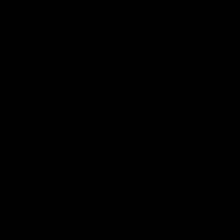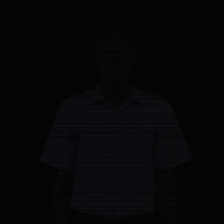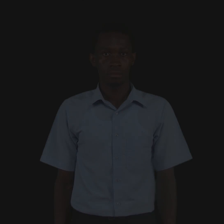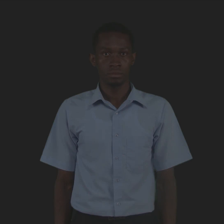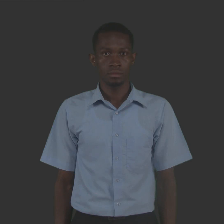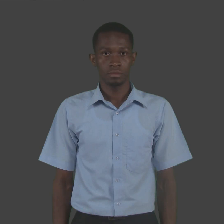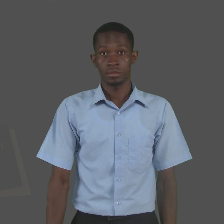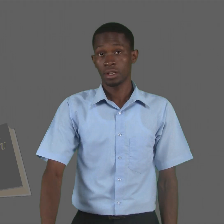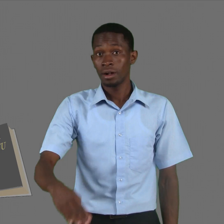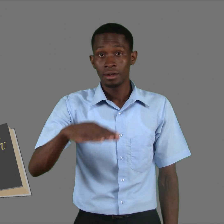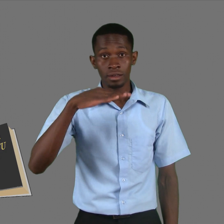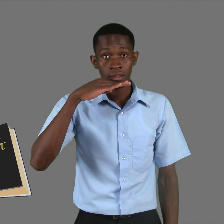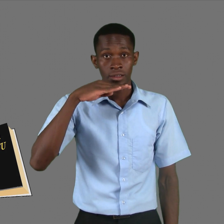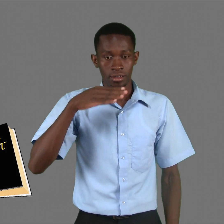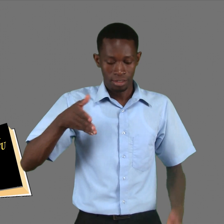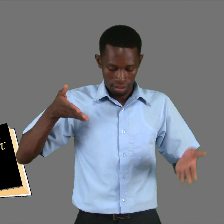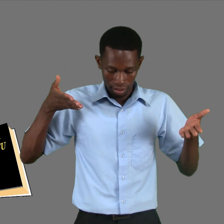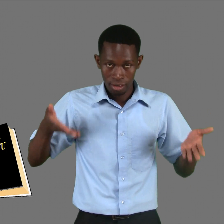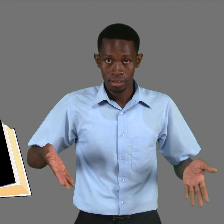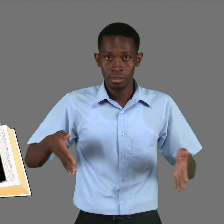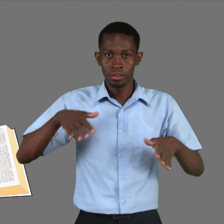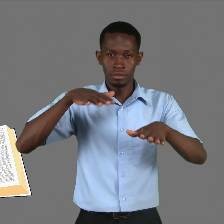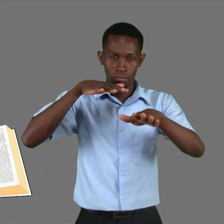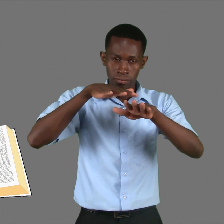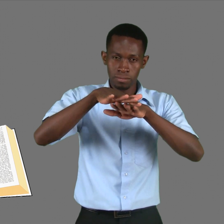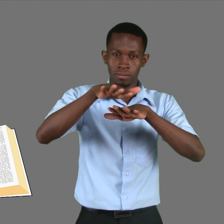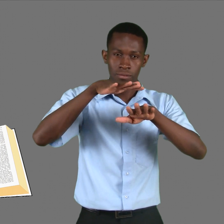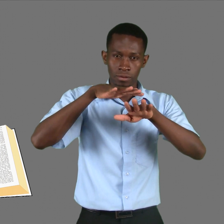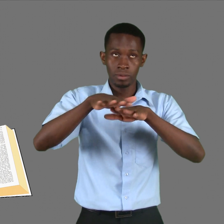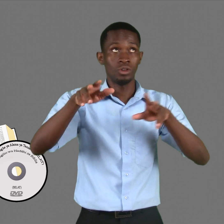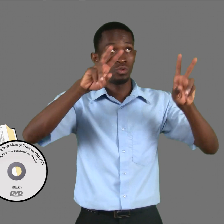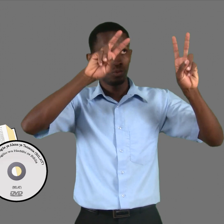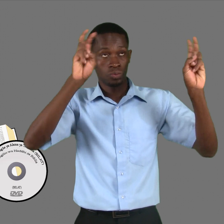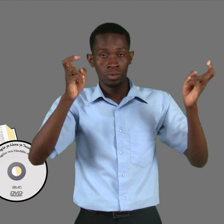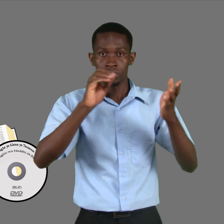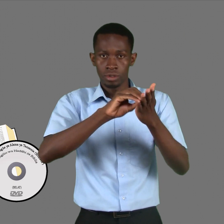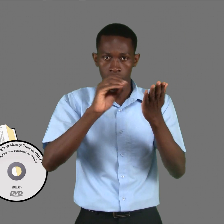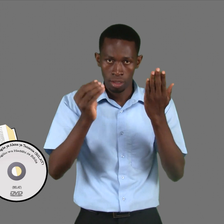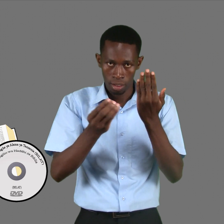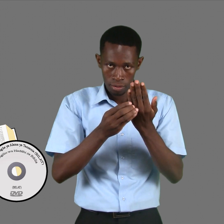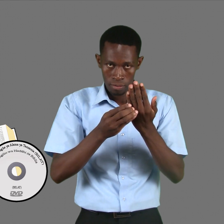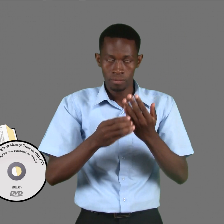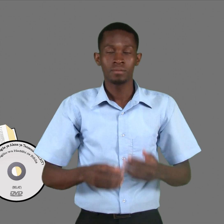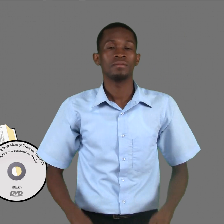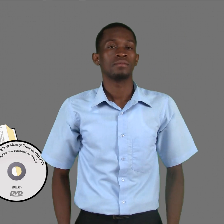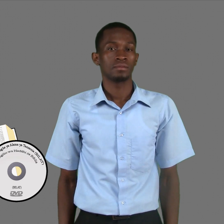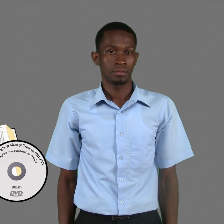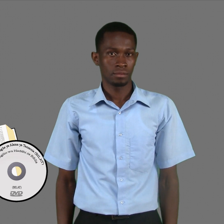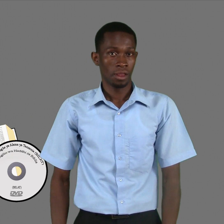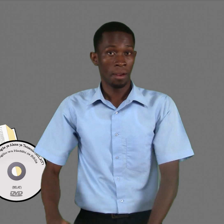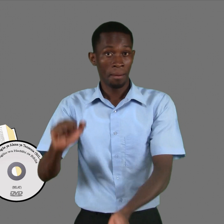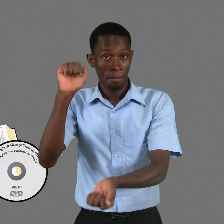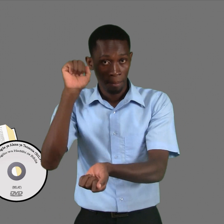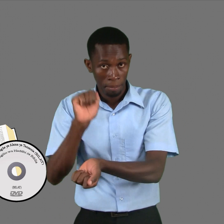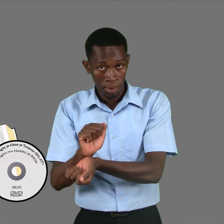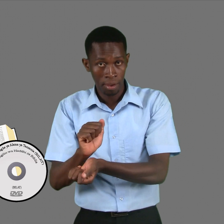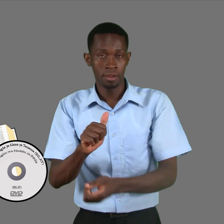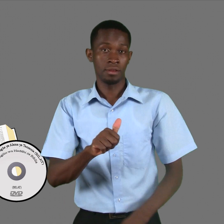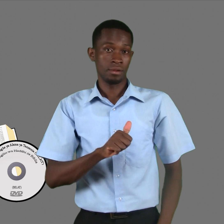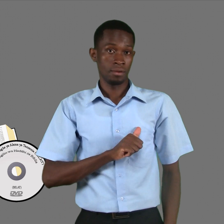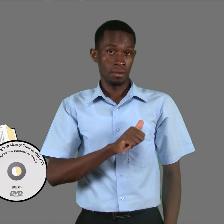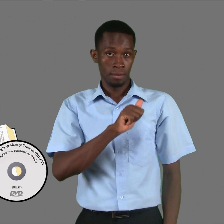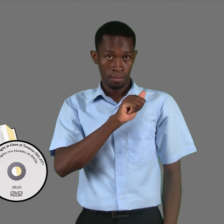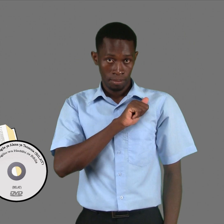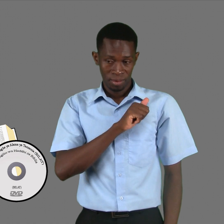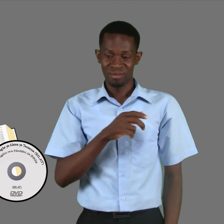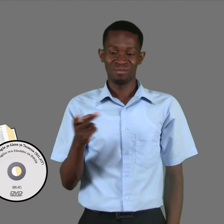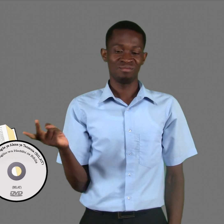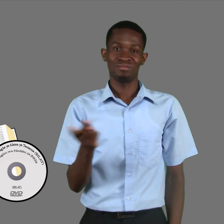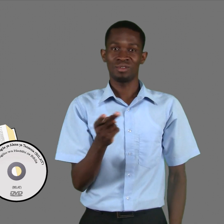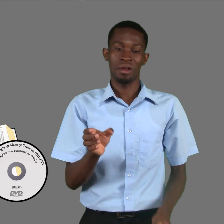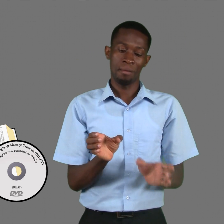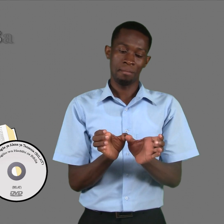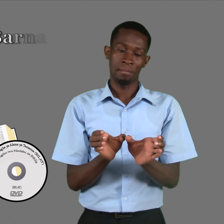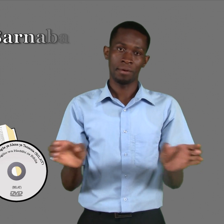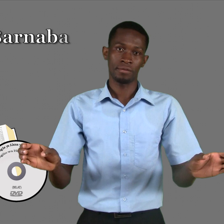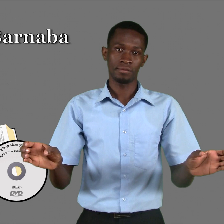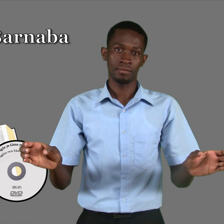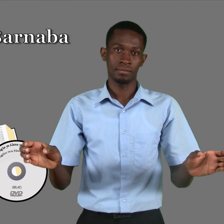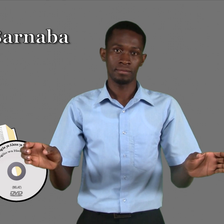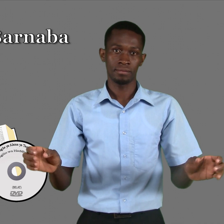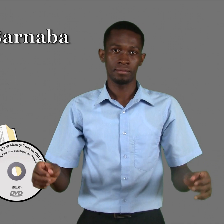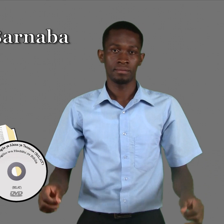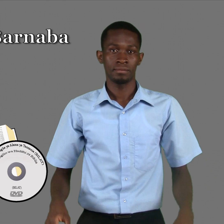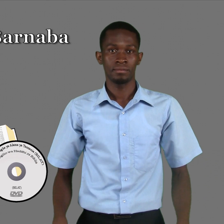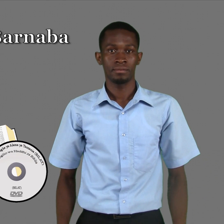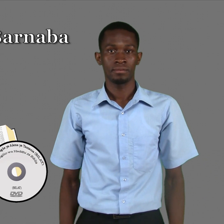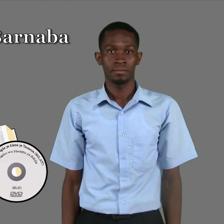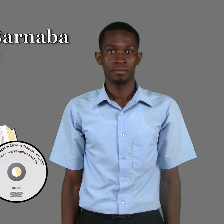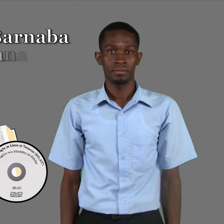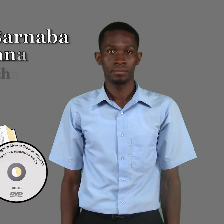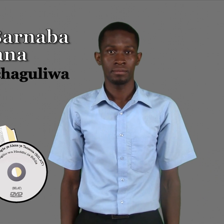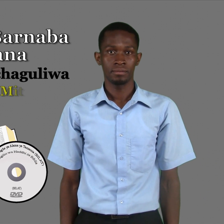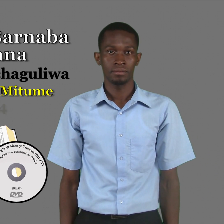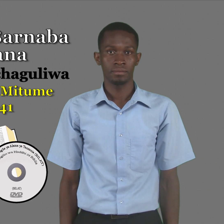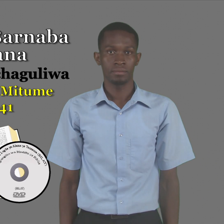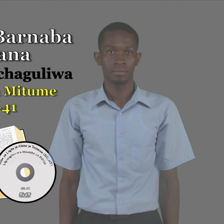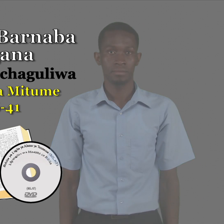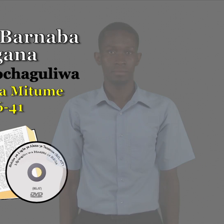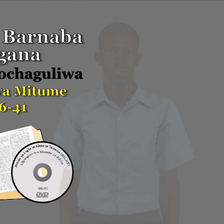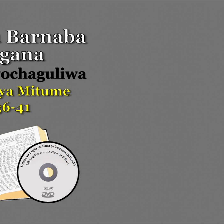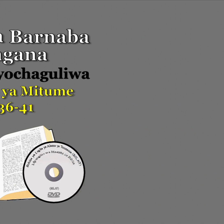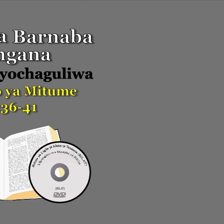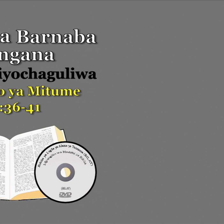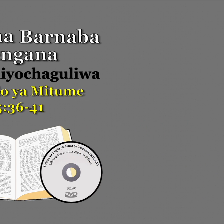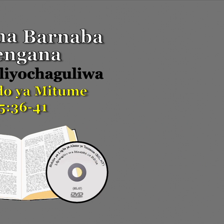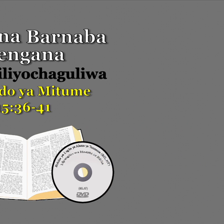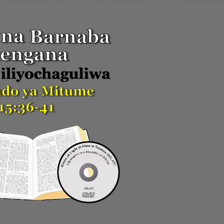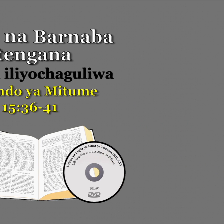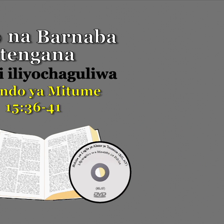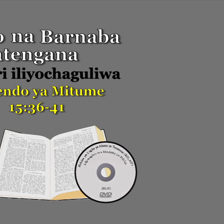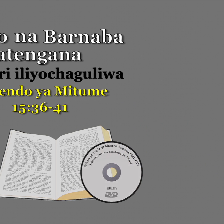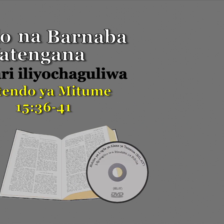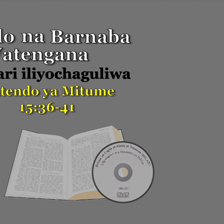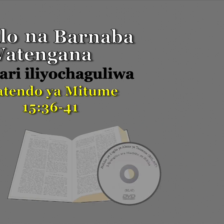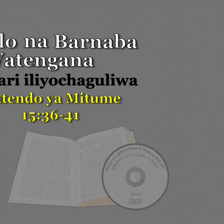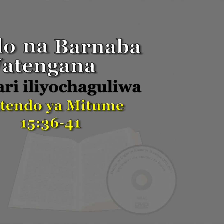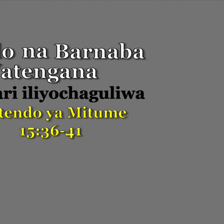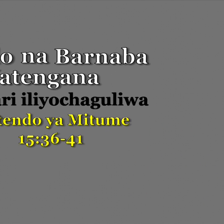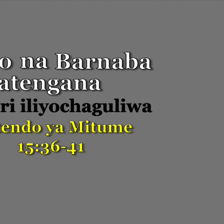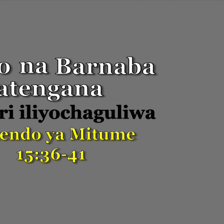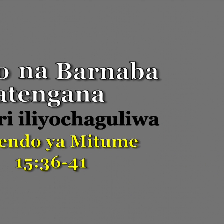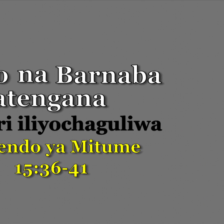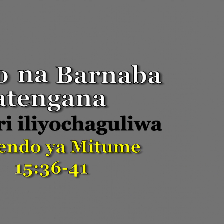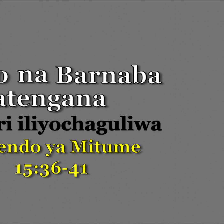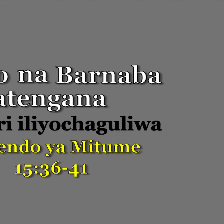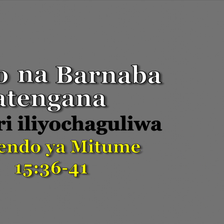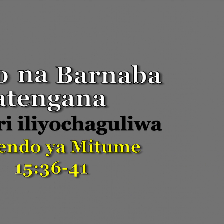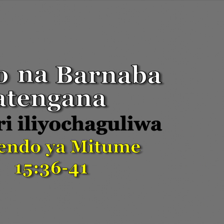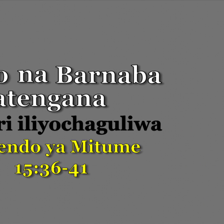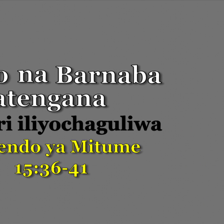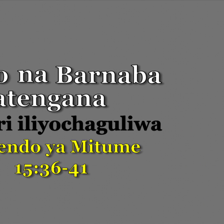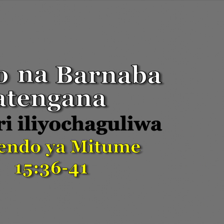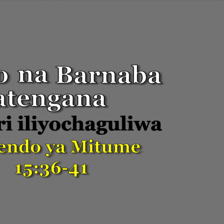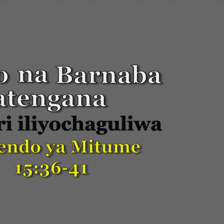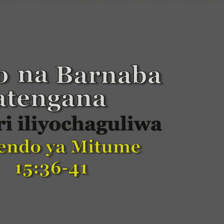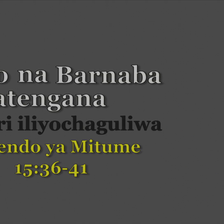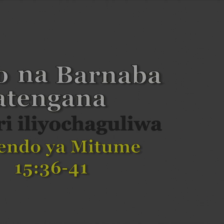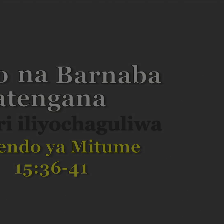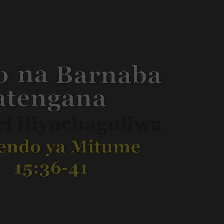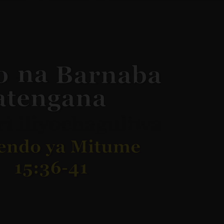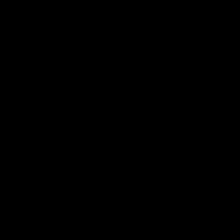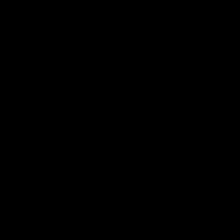Paul and Barnabas separate